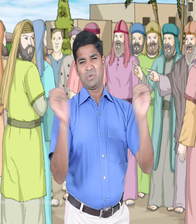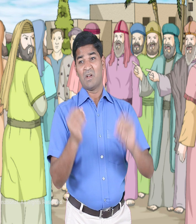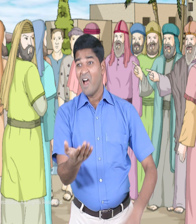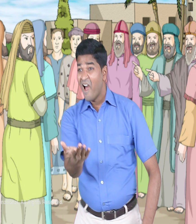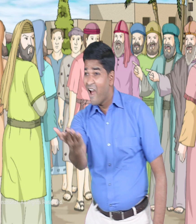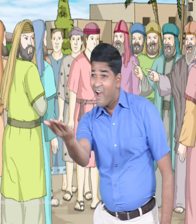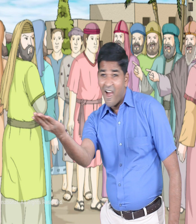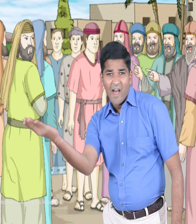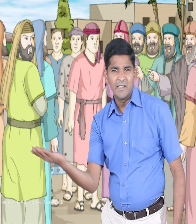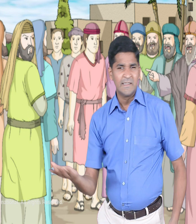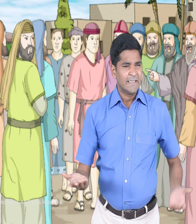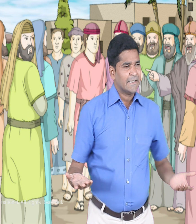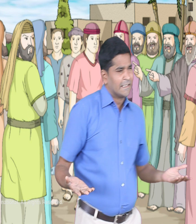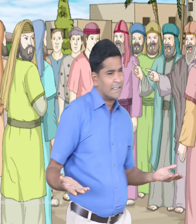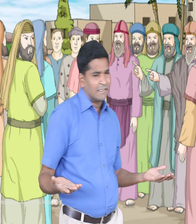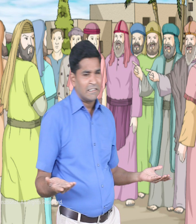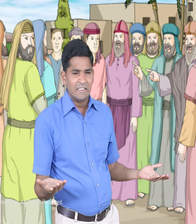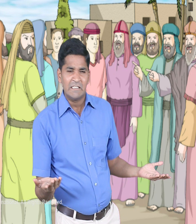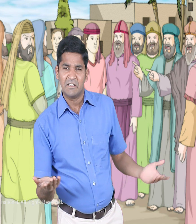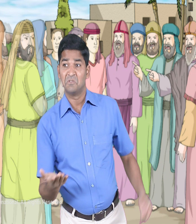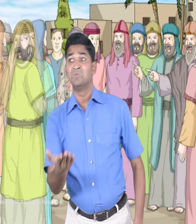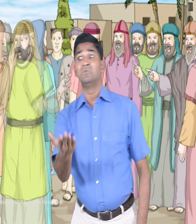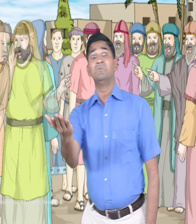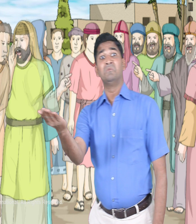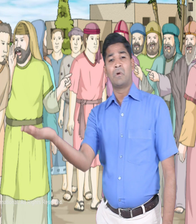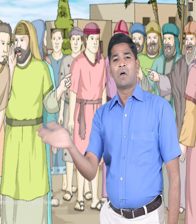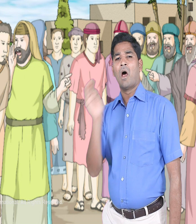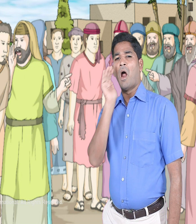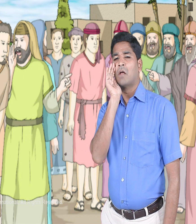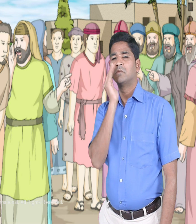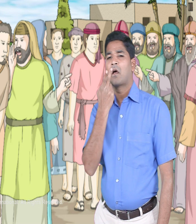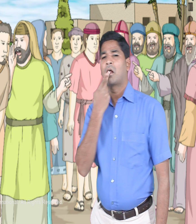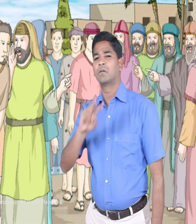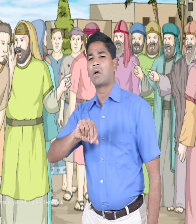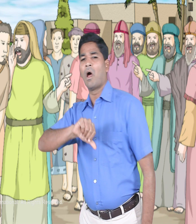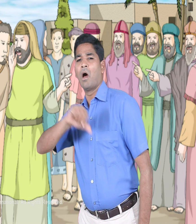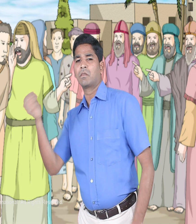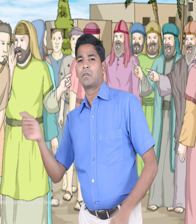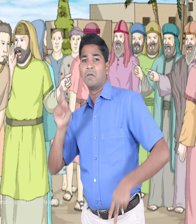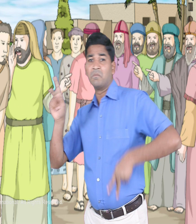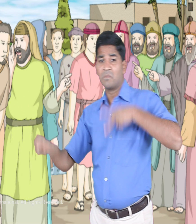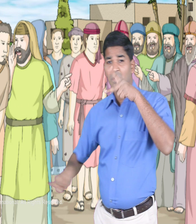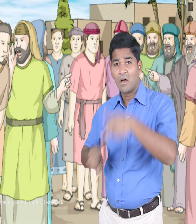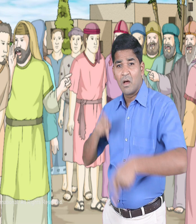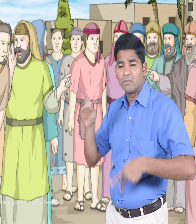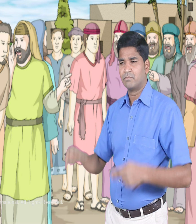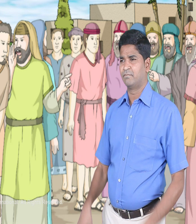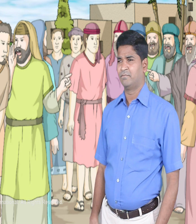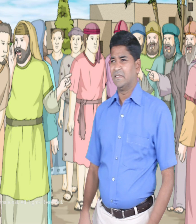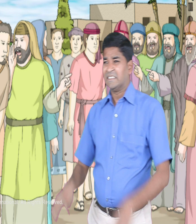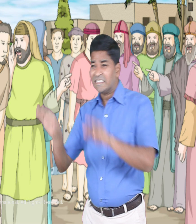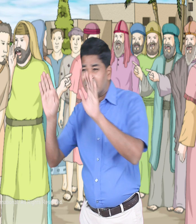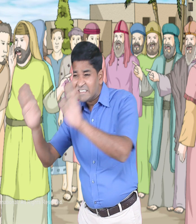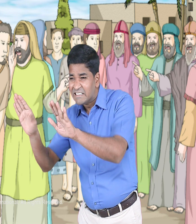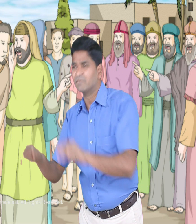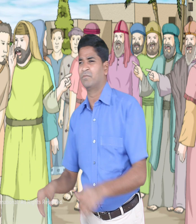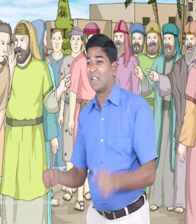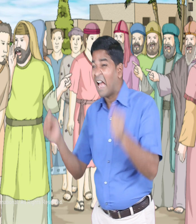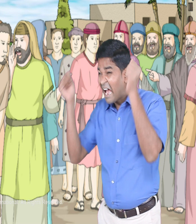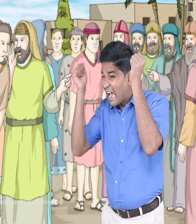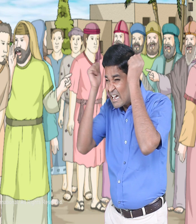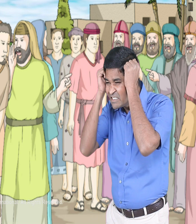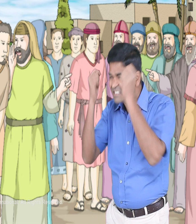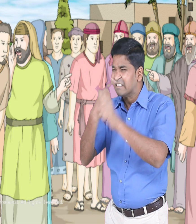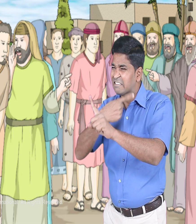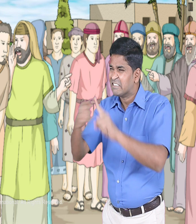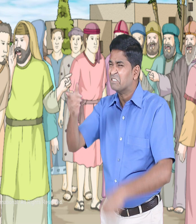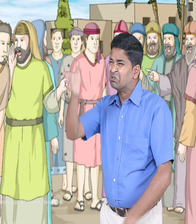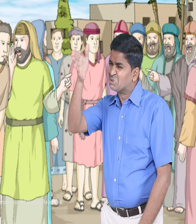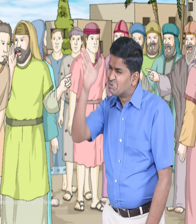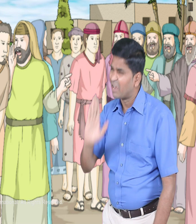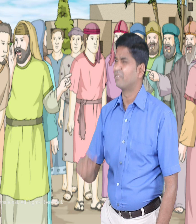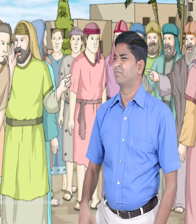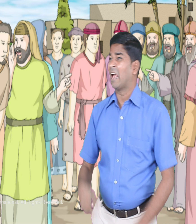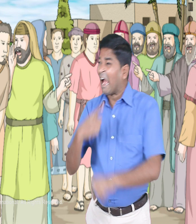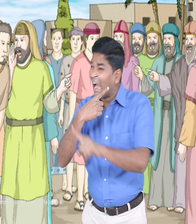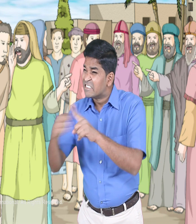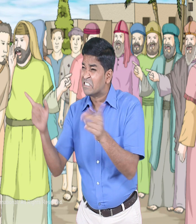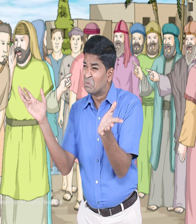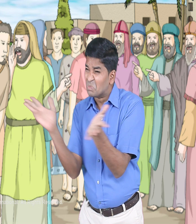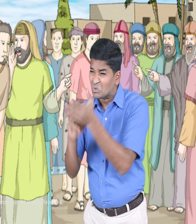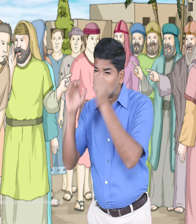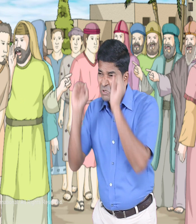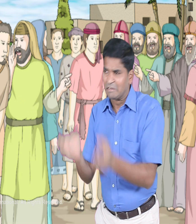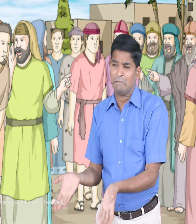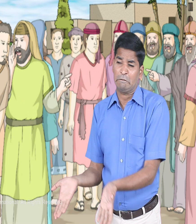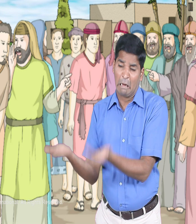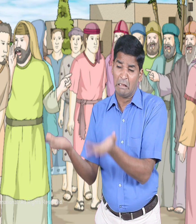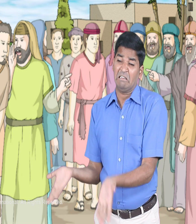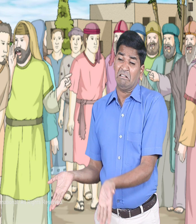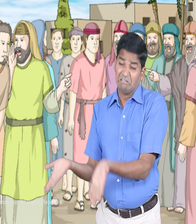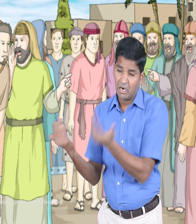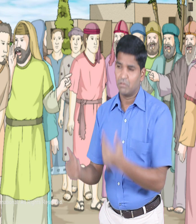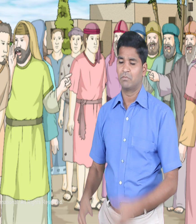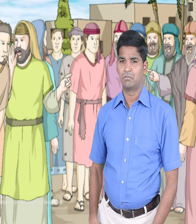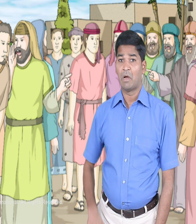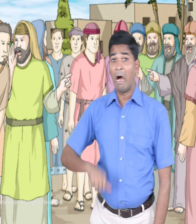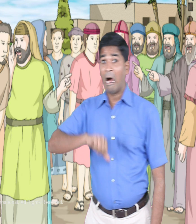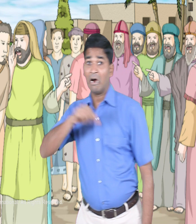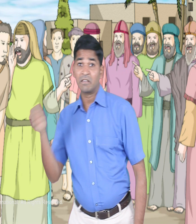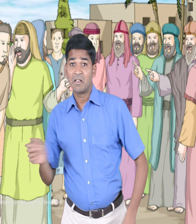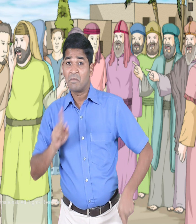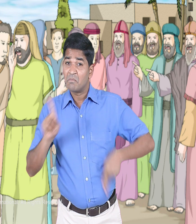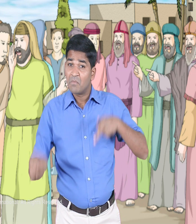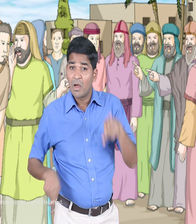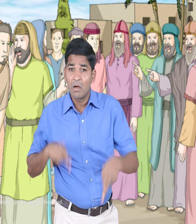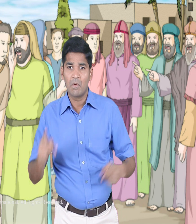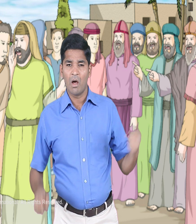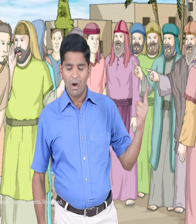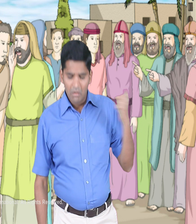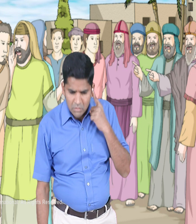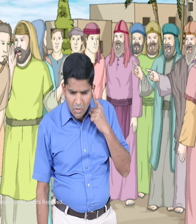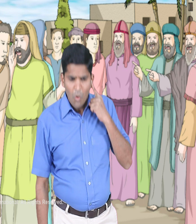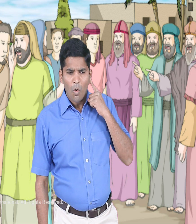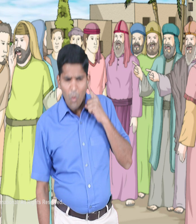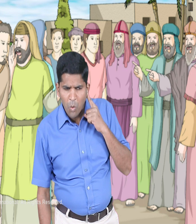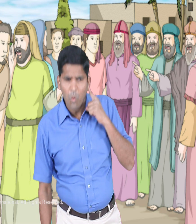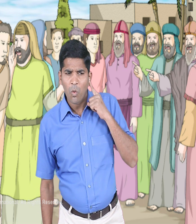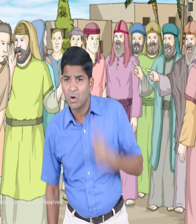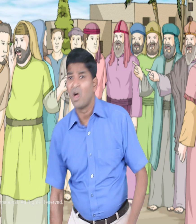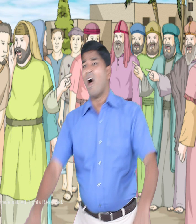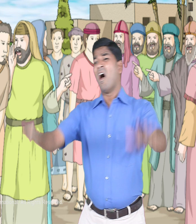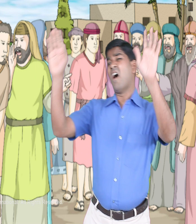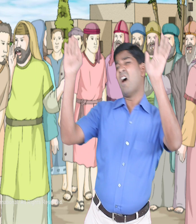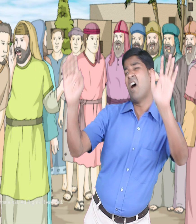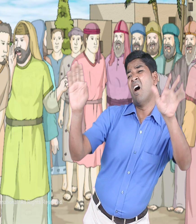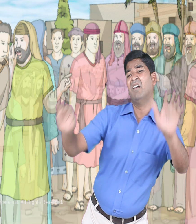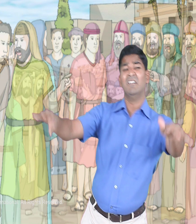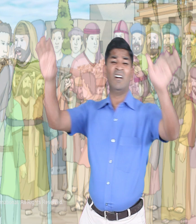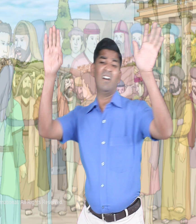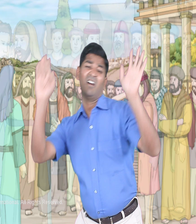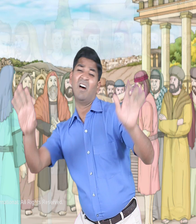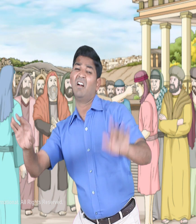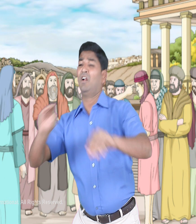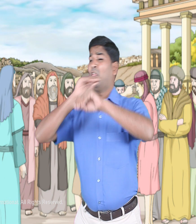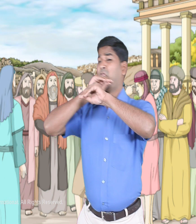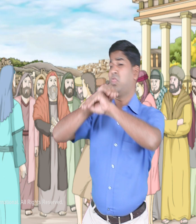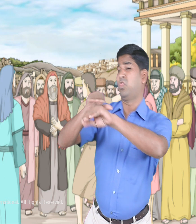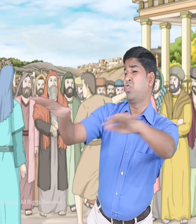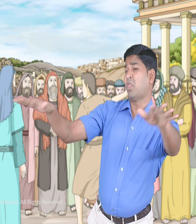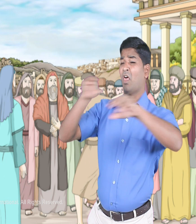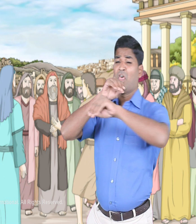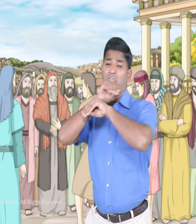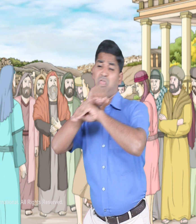Then they prompted some men to say, “We heard Stephen speak words of blasphemy against Moses and against God.”